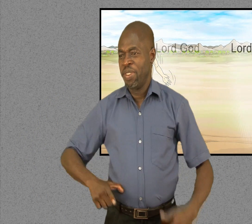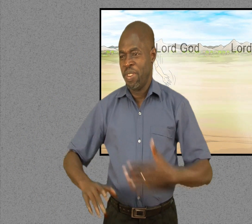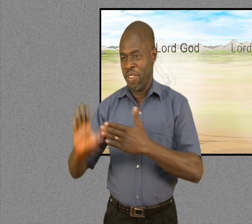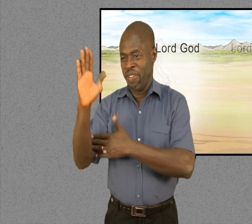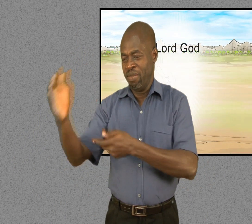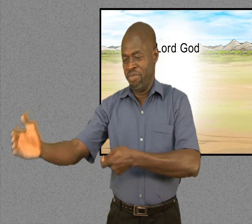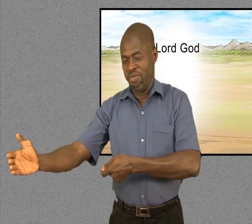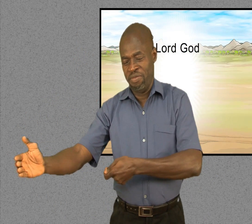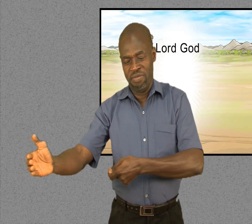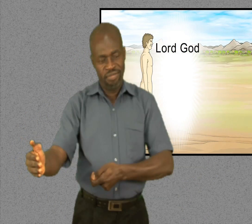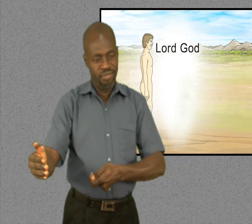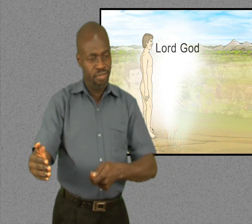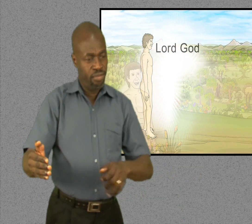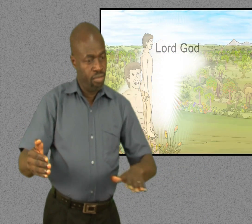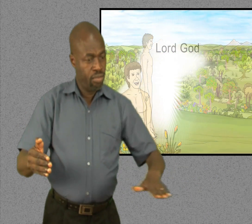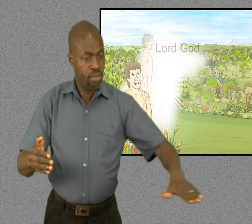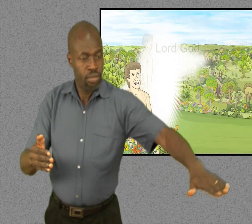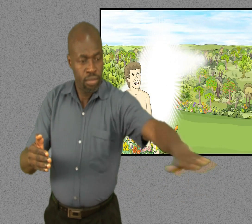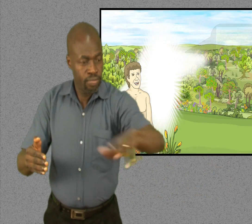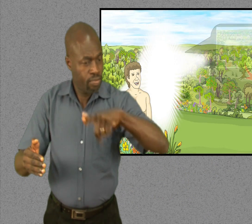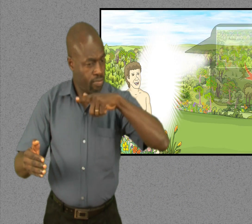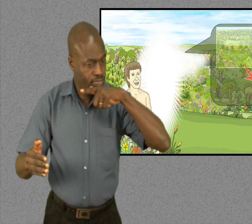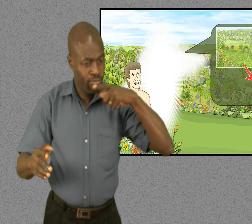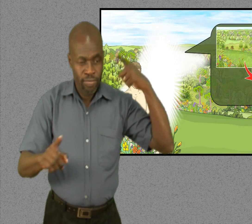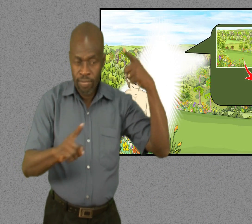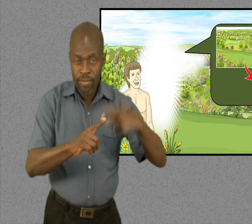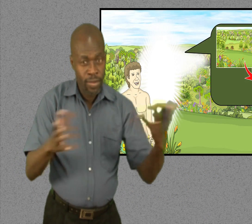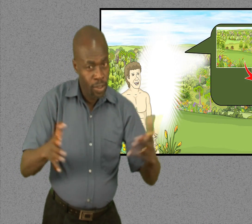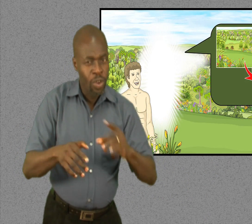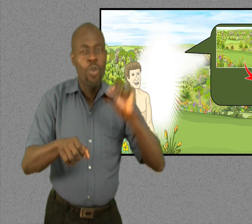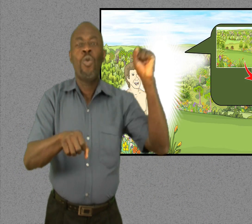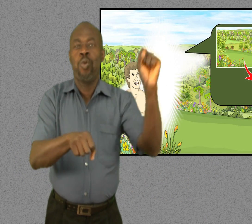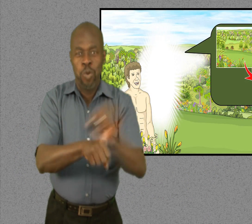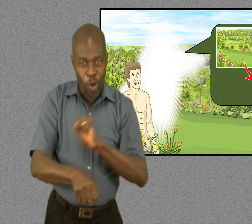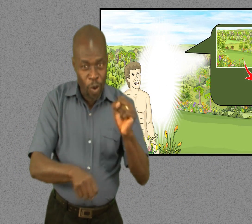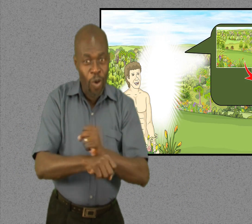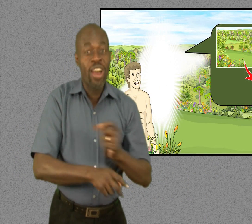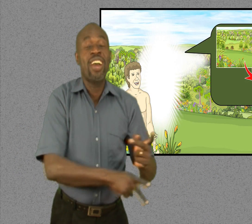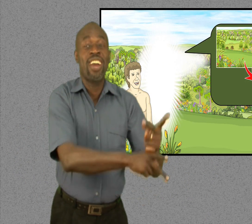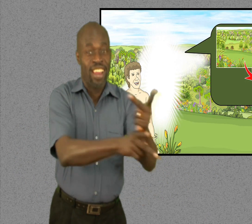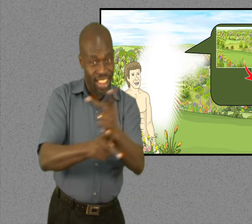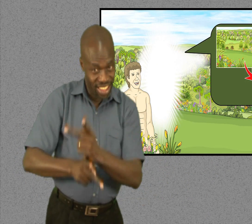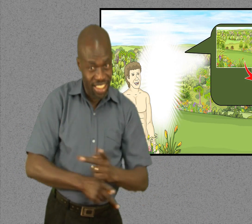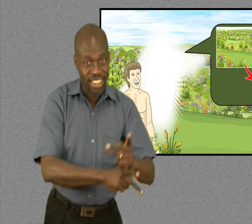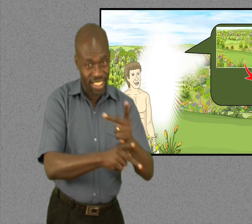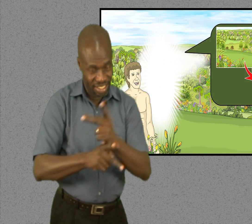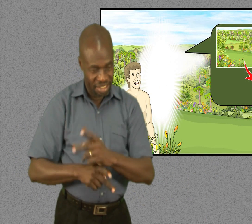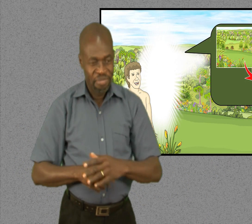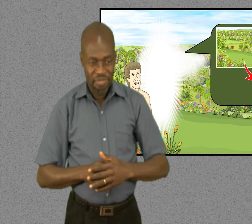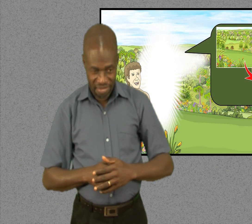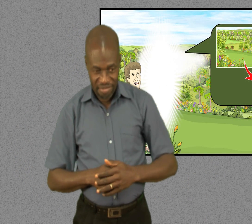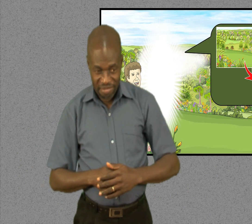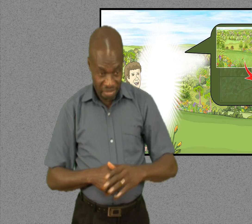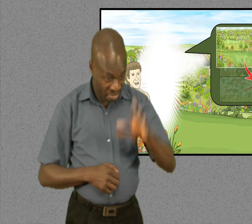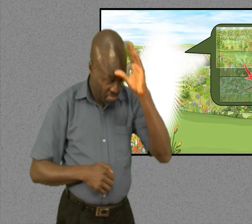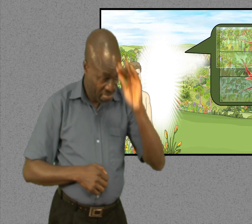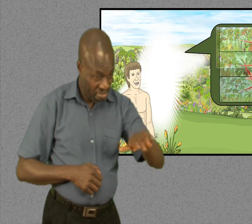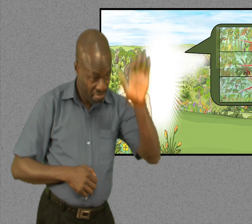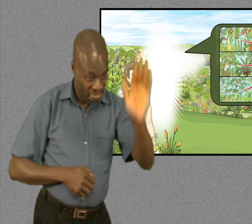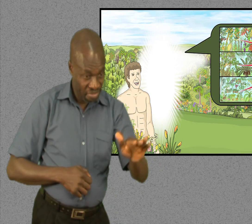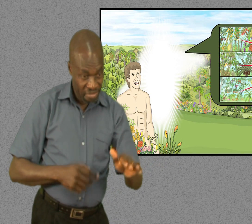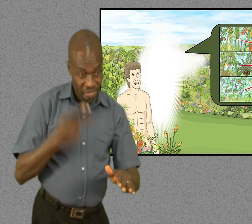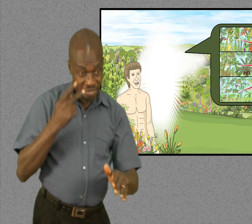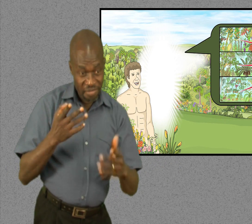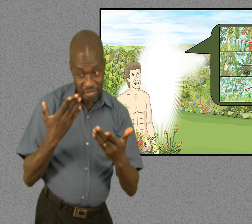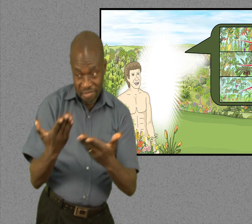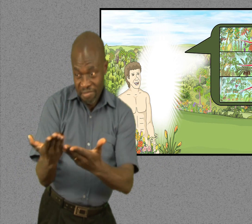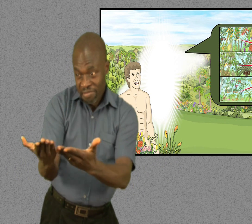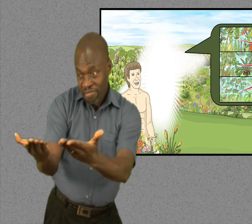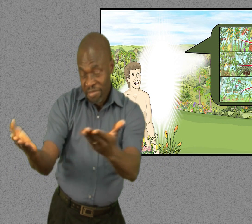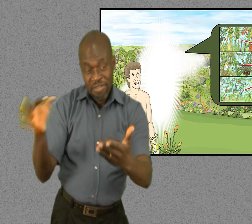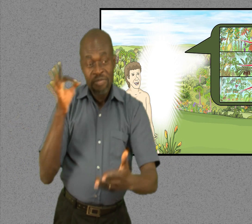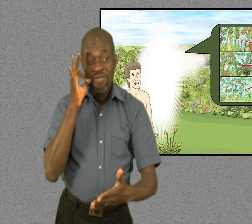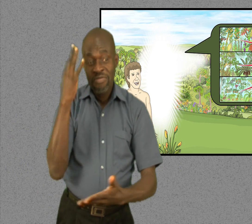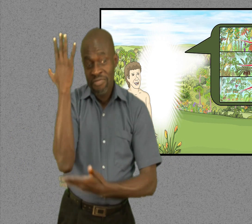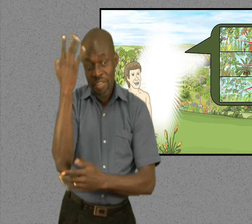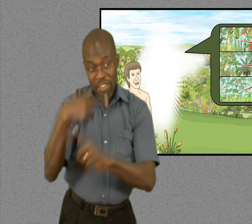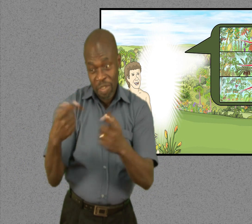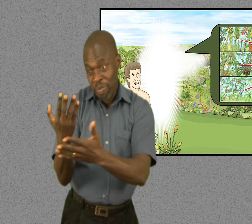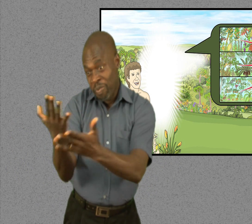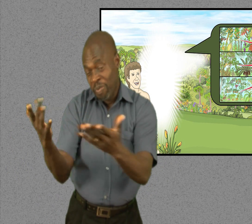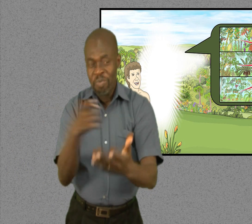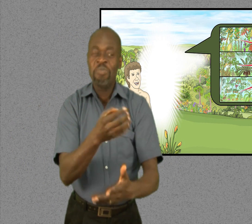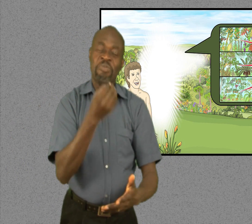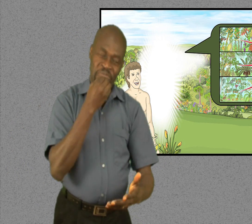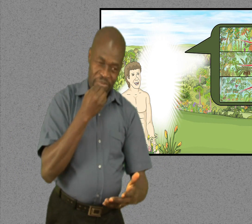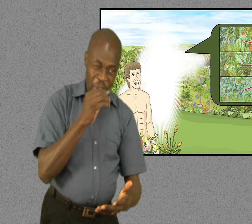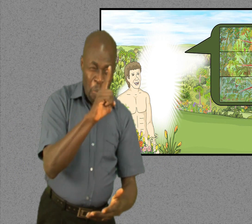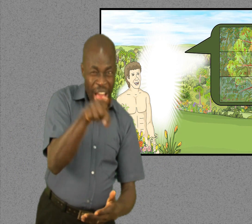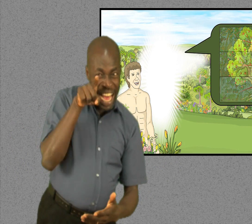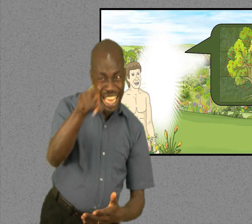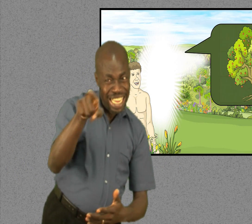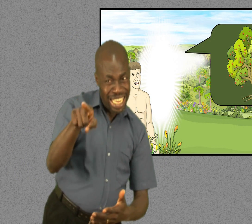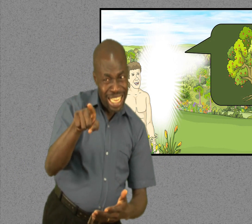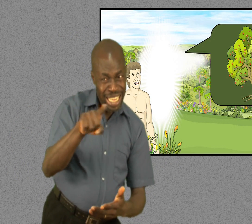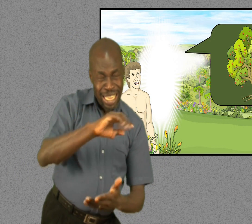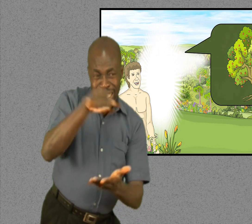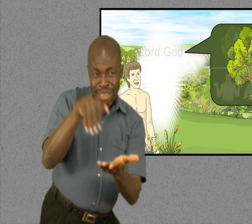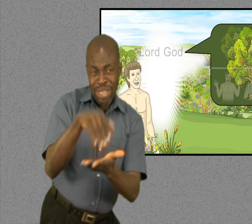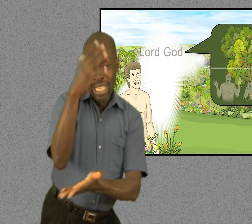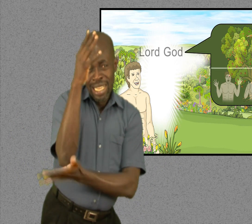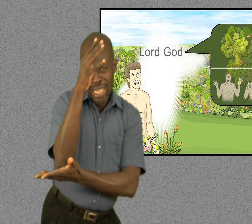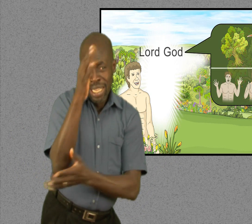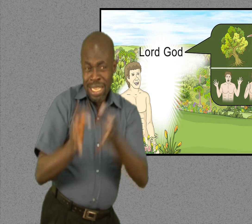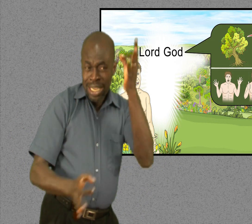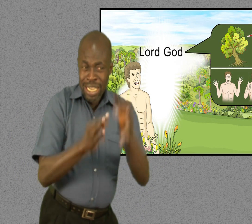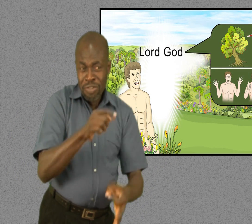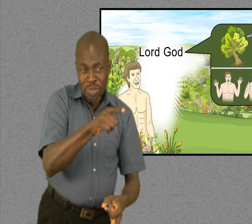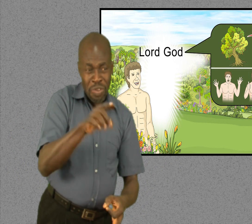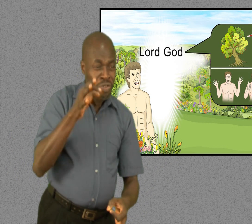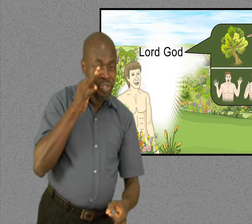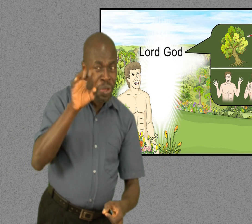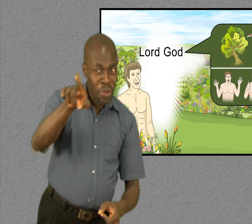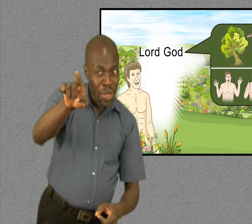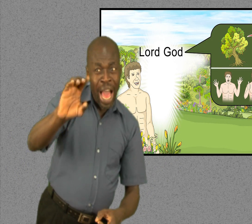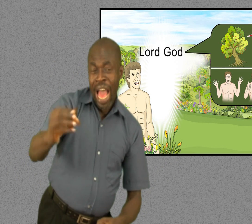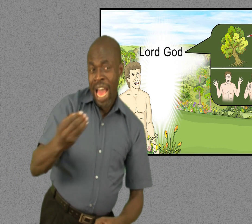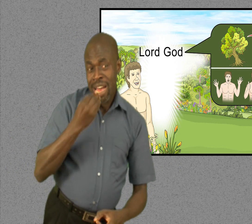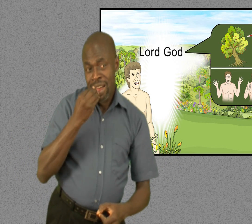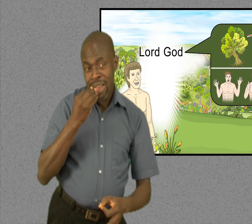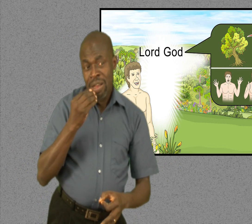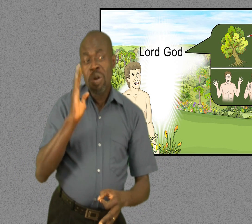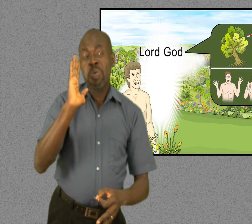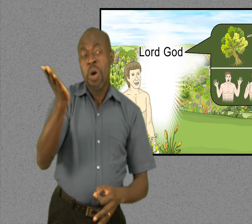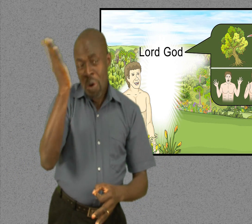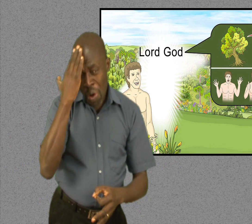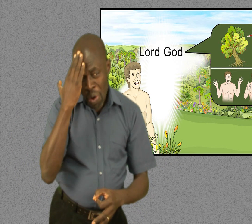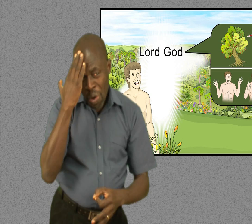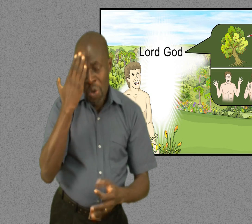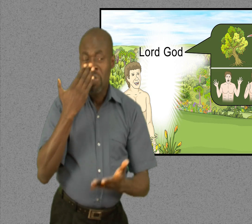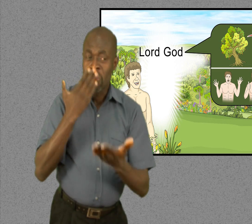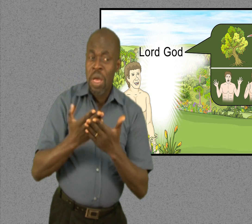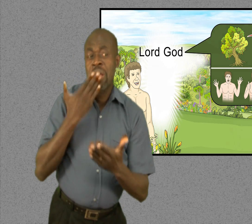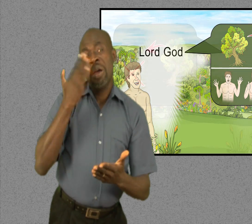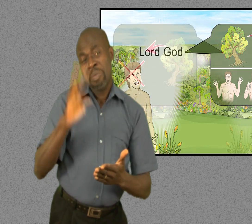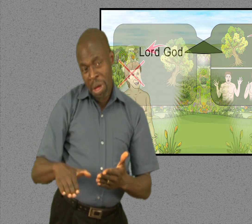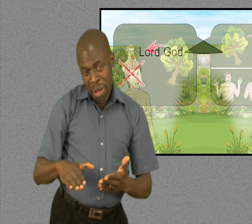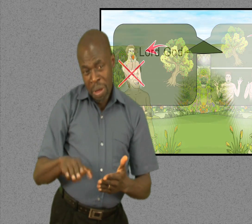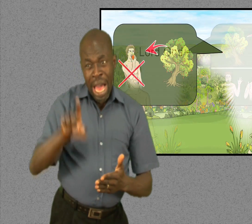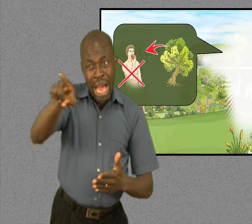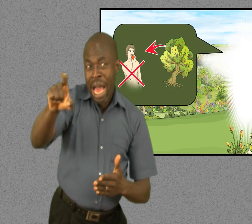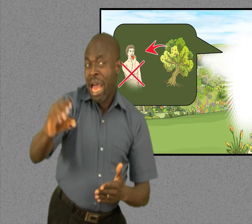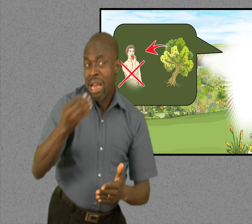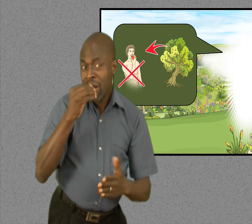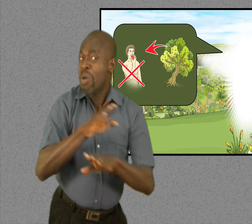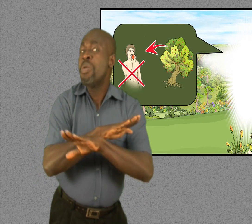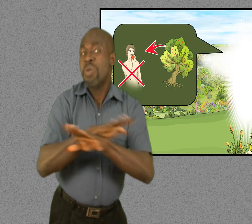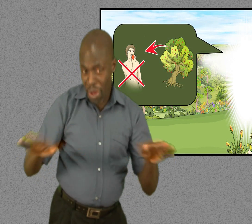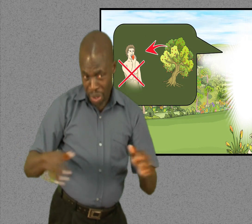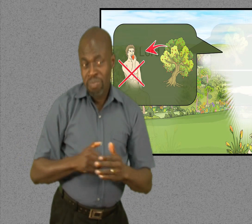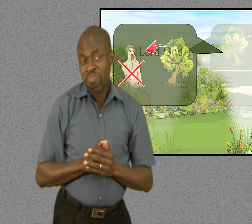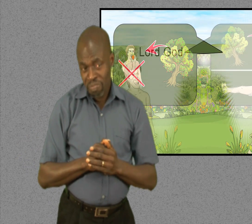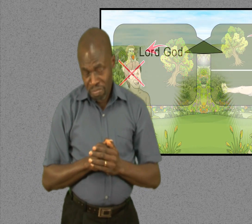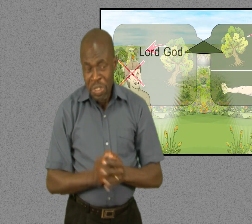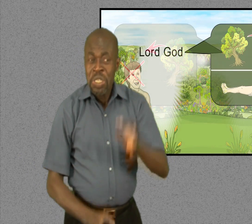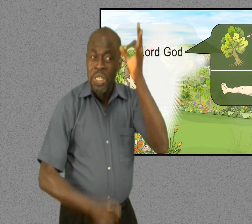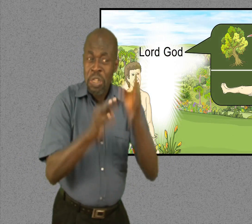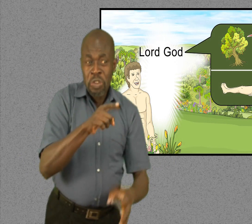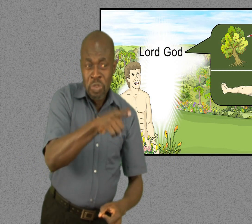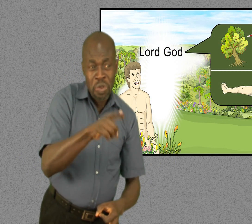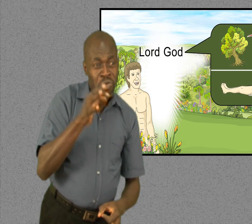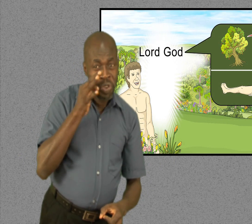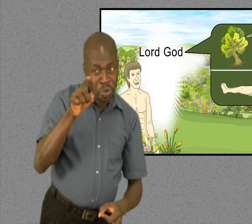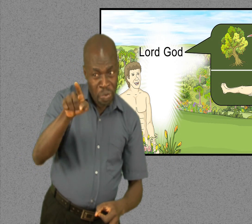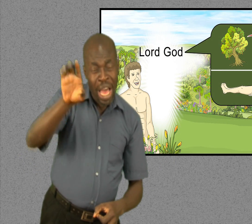Then the LORD God took the man and placed him in the Garden of Eden to cultivate and keep it. And the LORD God commanded him, “You may eat freely from every tree of the garden, but you must not eat from the tree of the knowledge of good and evil;